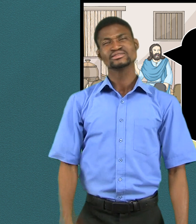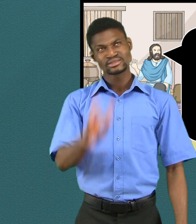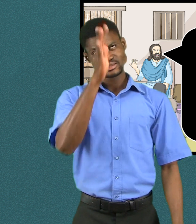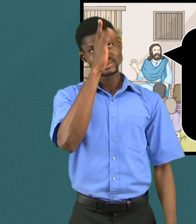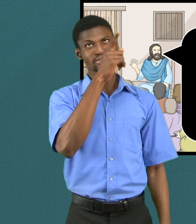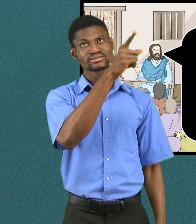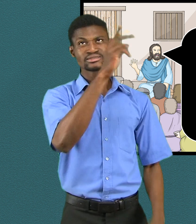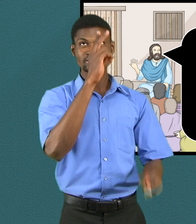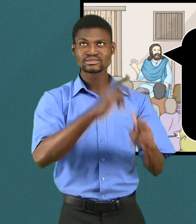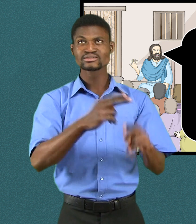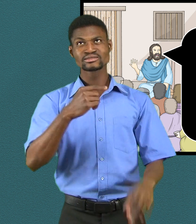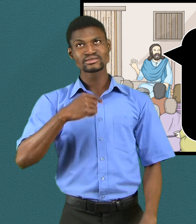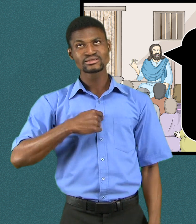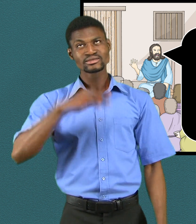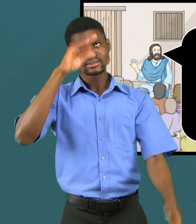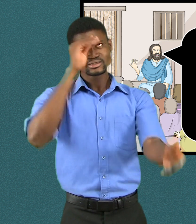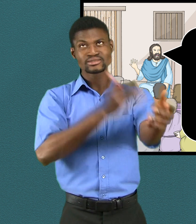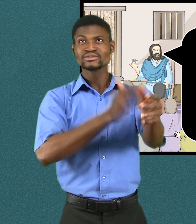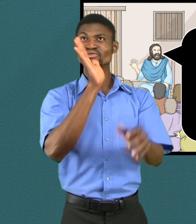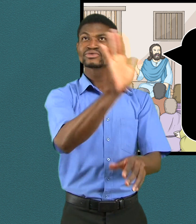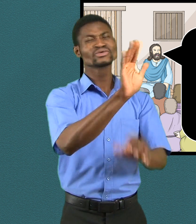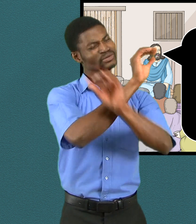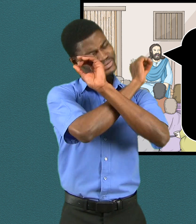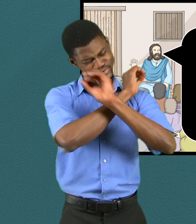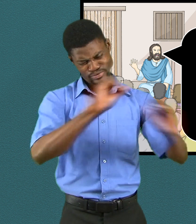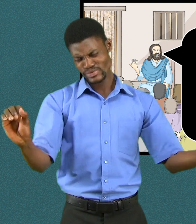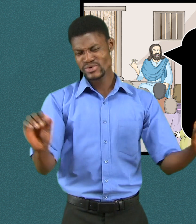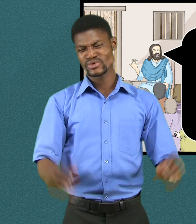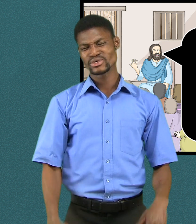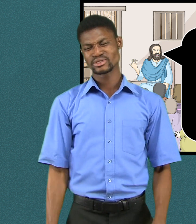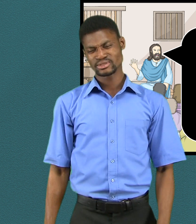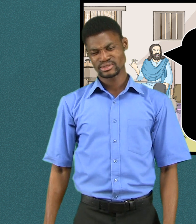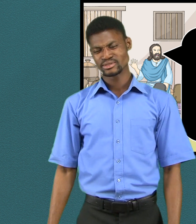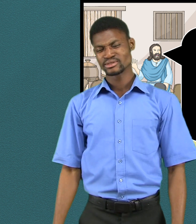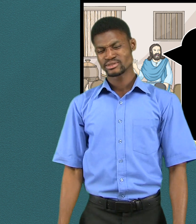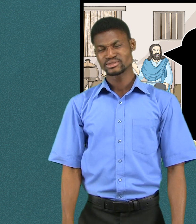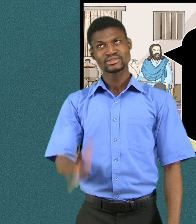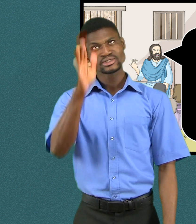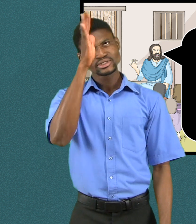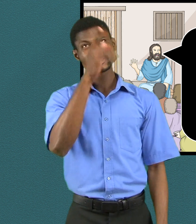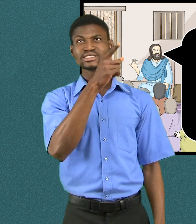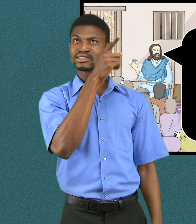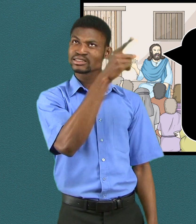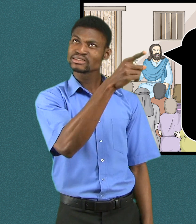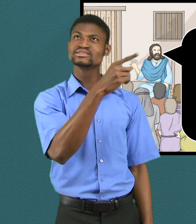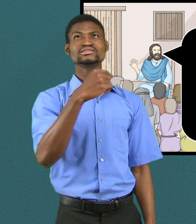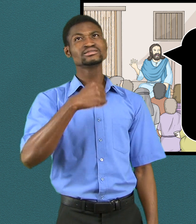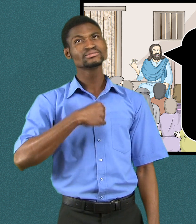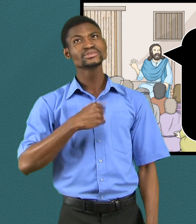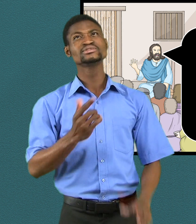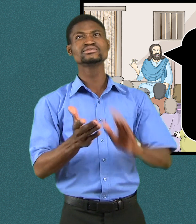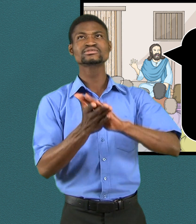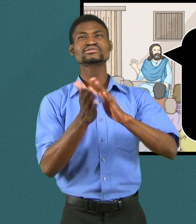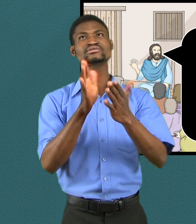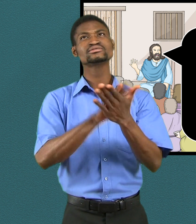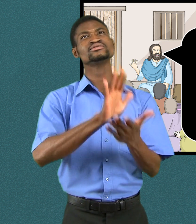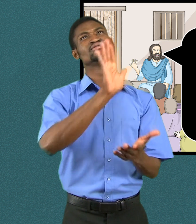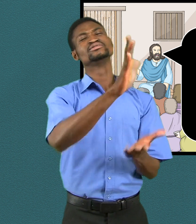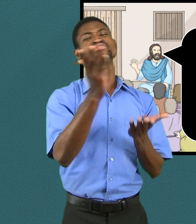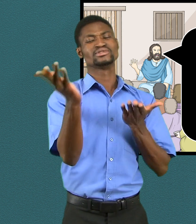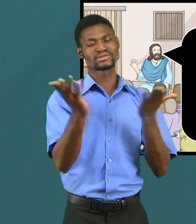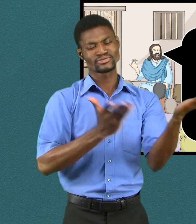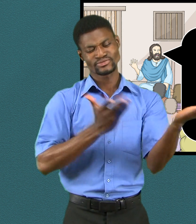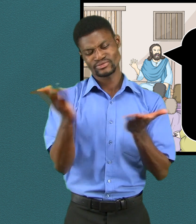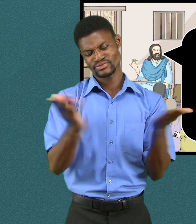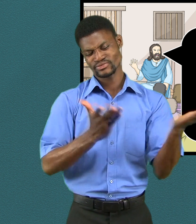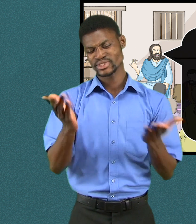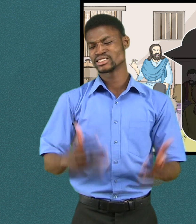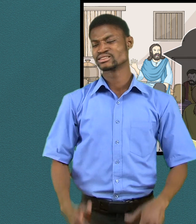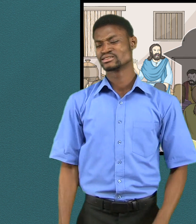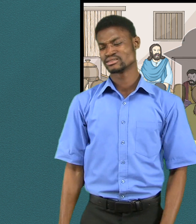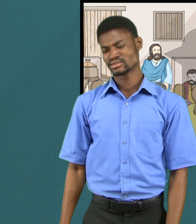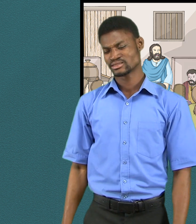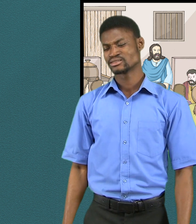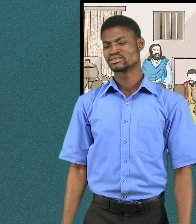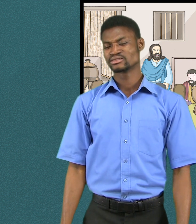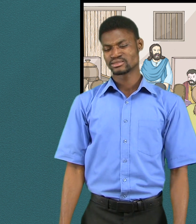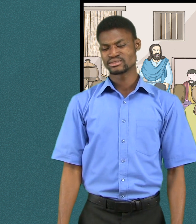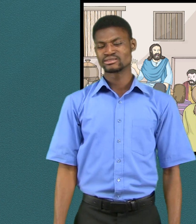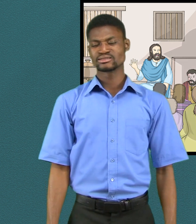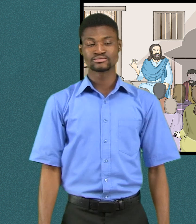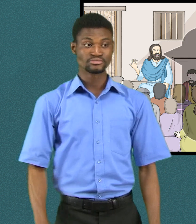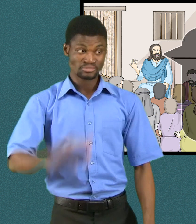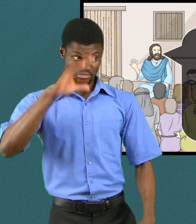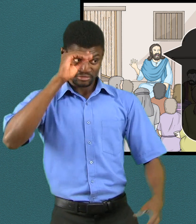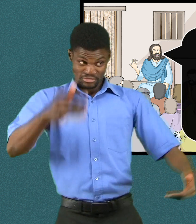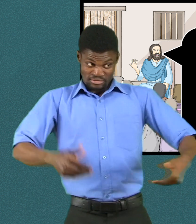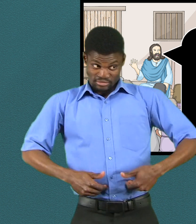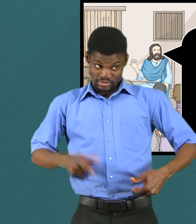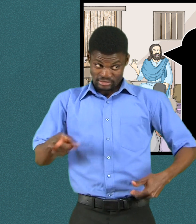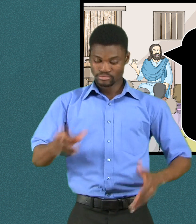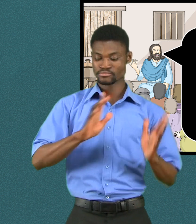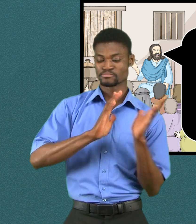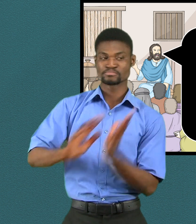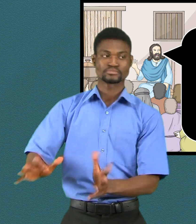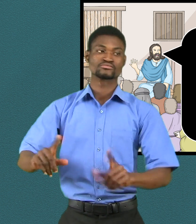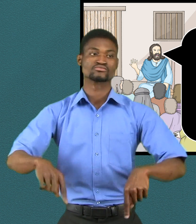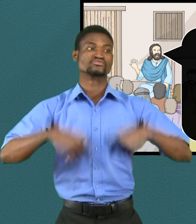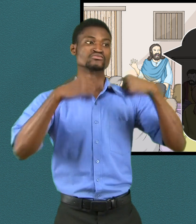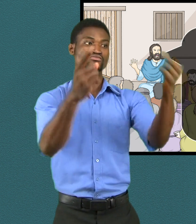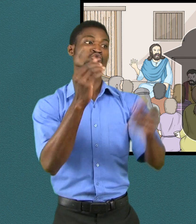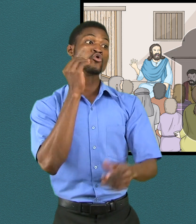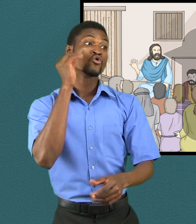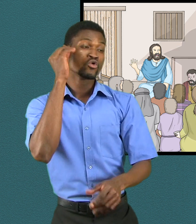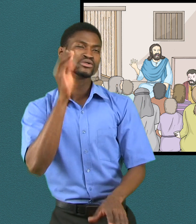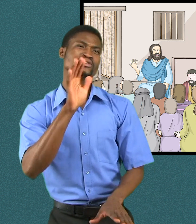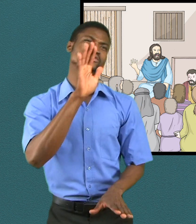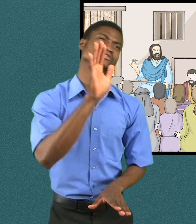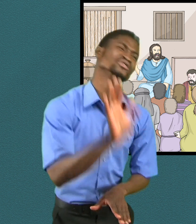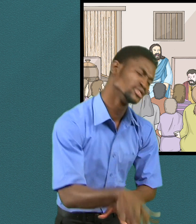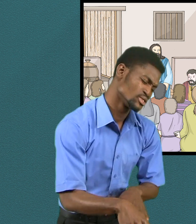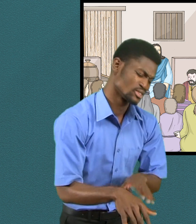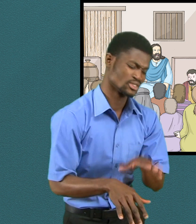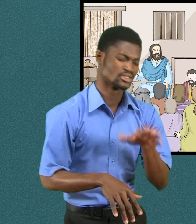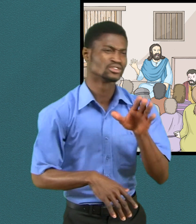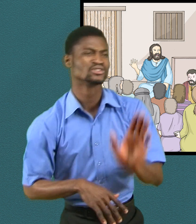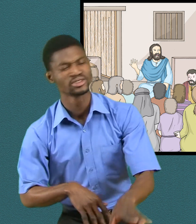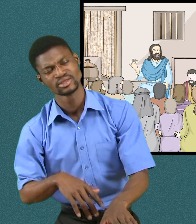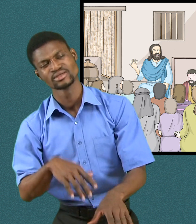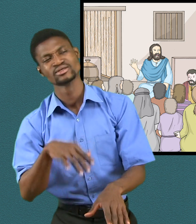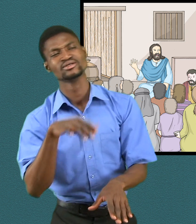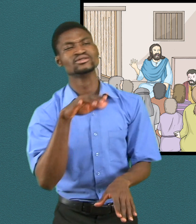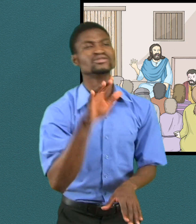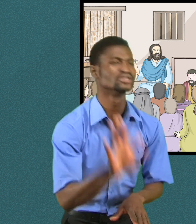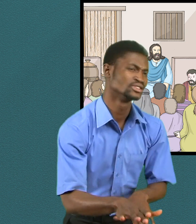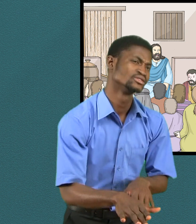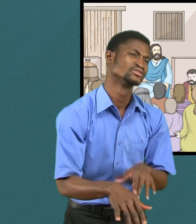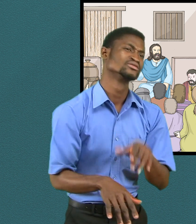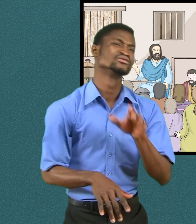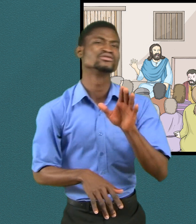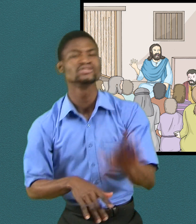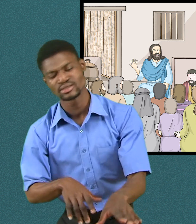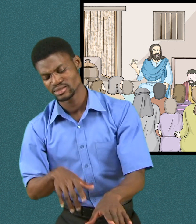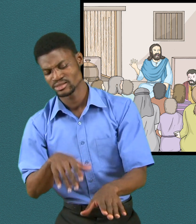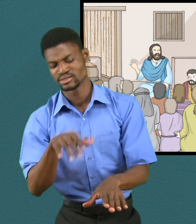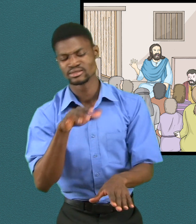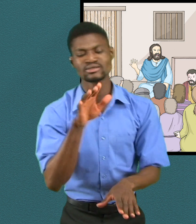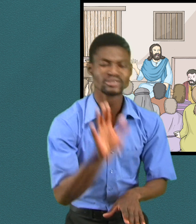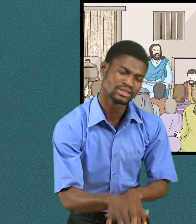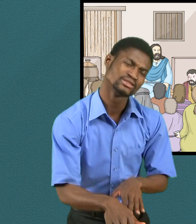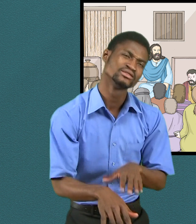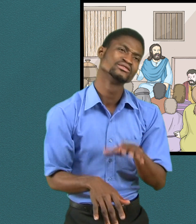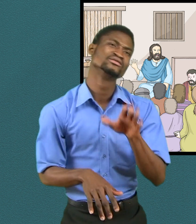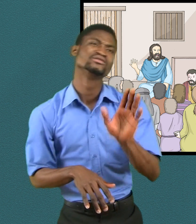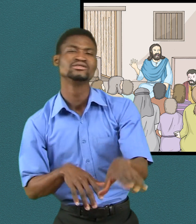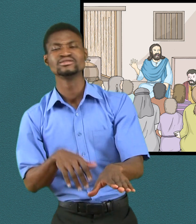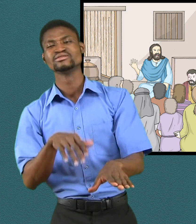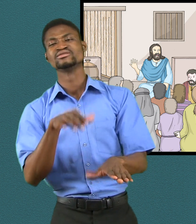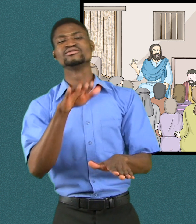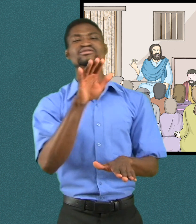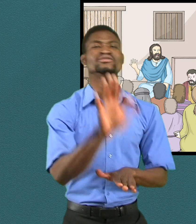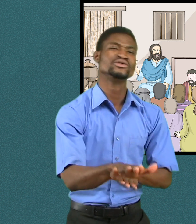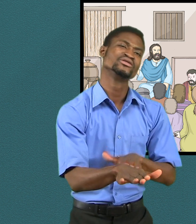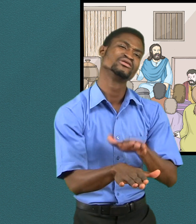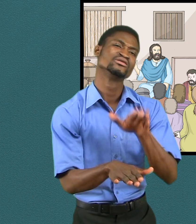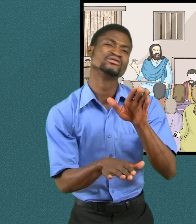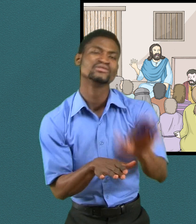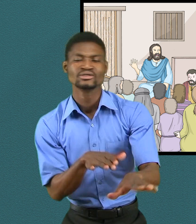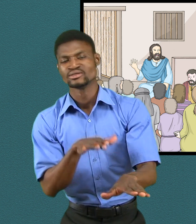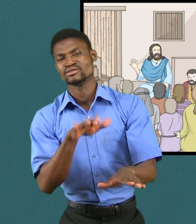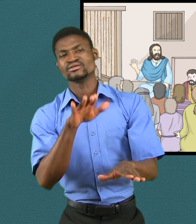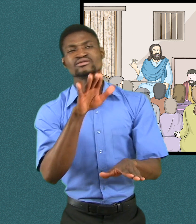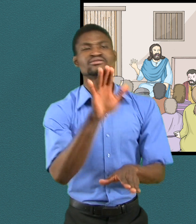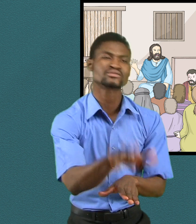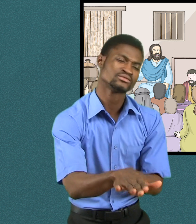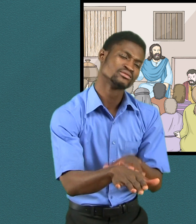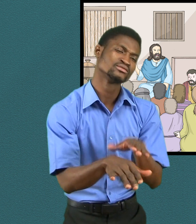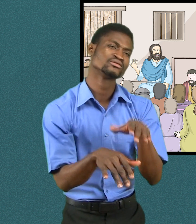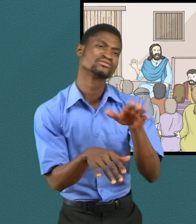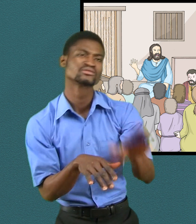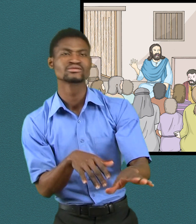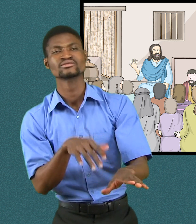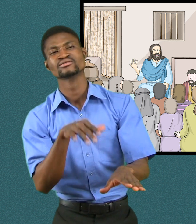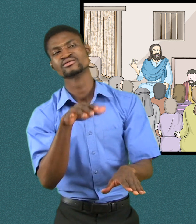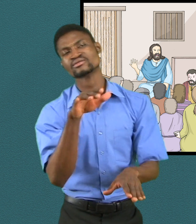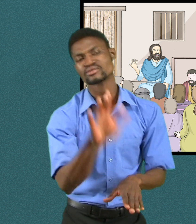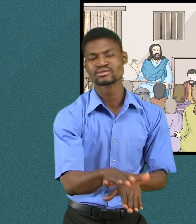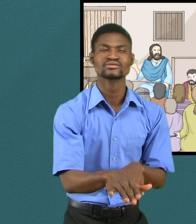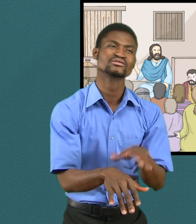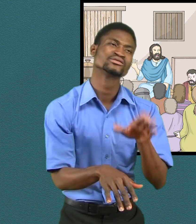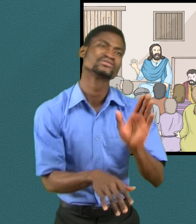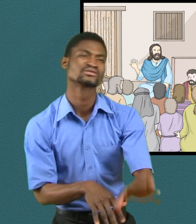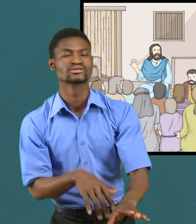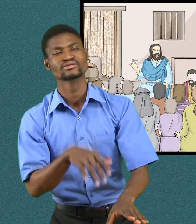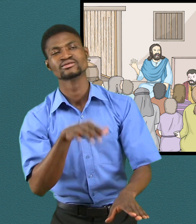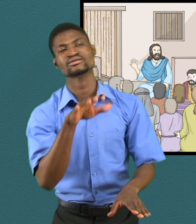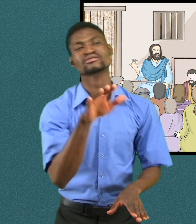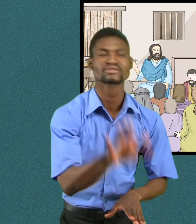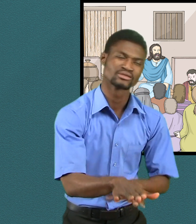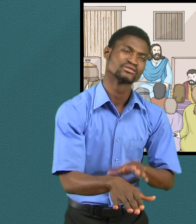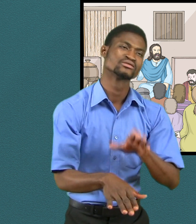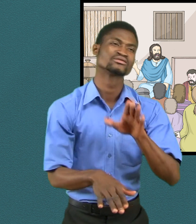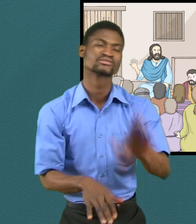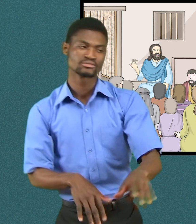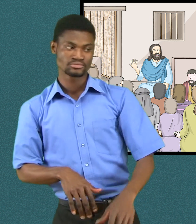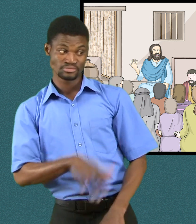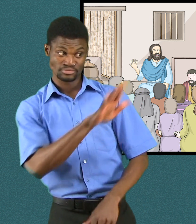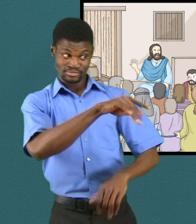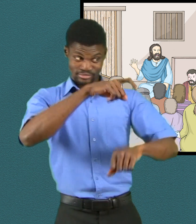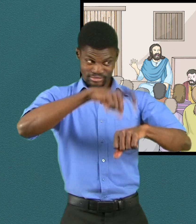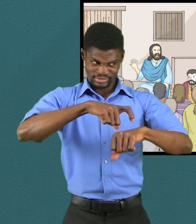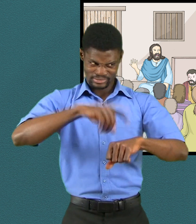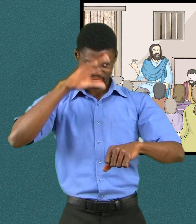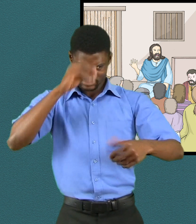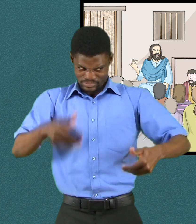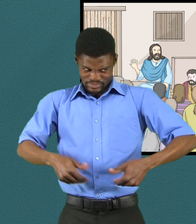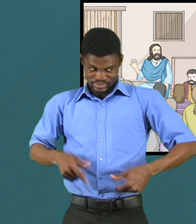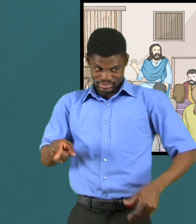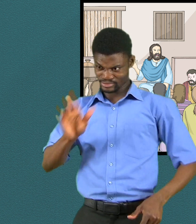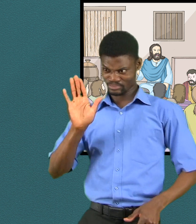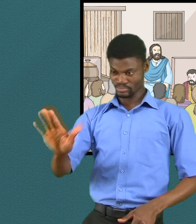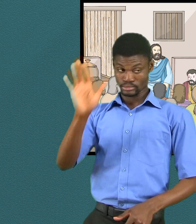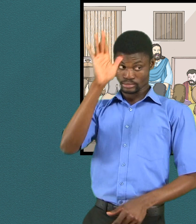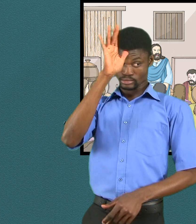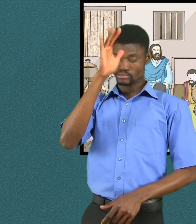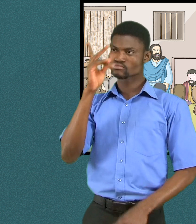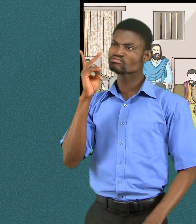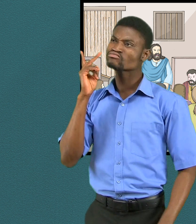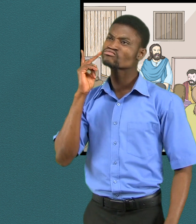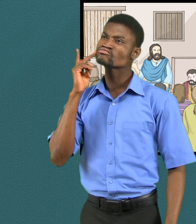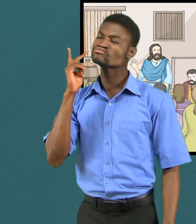I am no longer worthy to be called your son. Make me like one of your hired servants.”’ So he got up and went to his father.